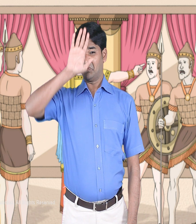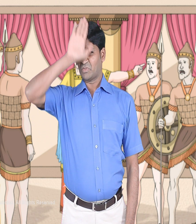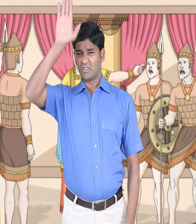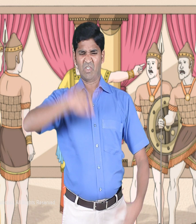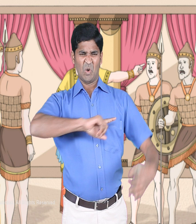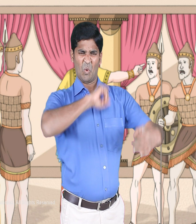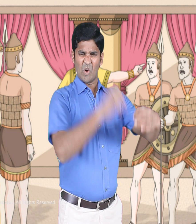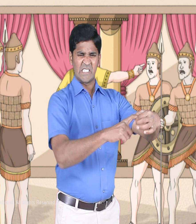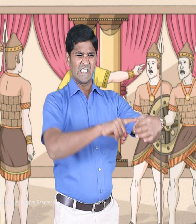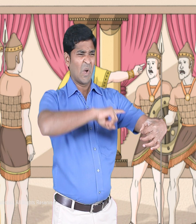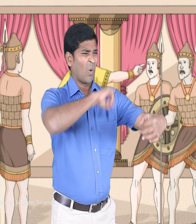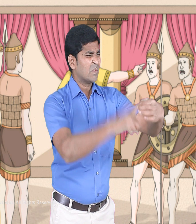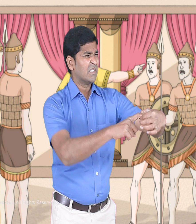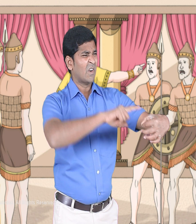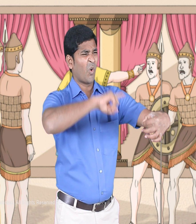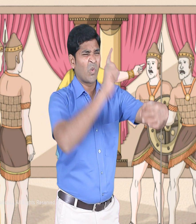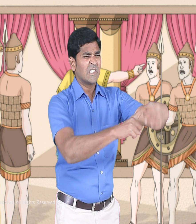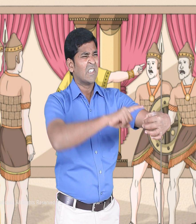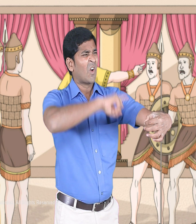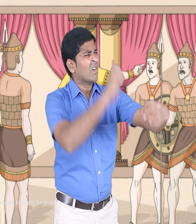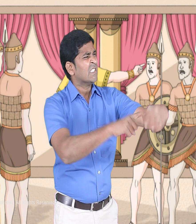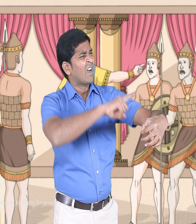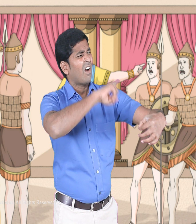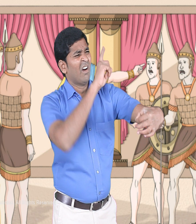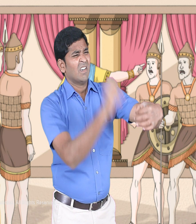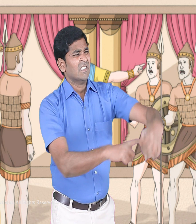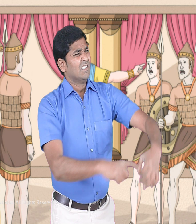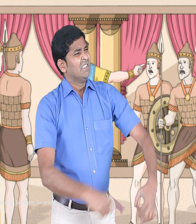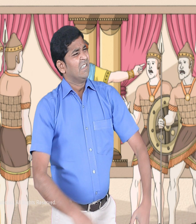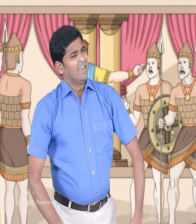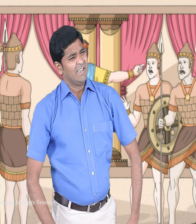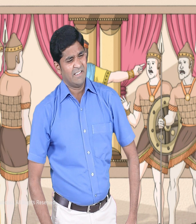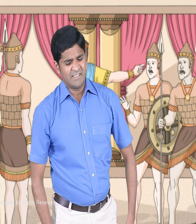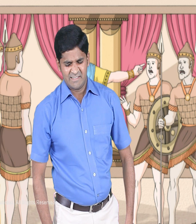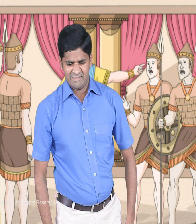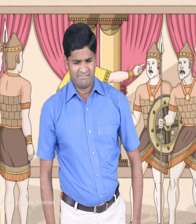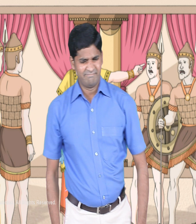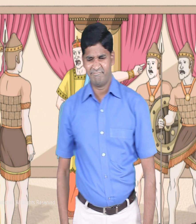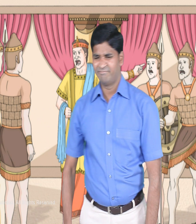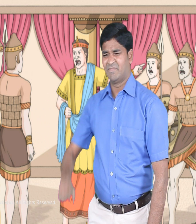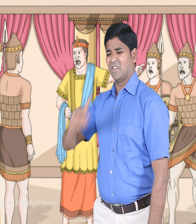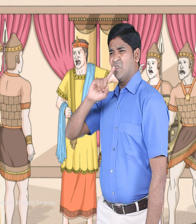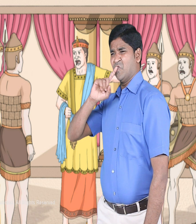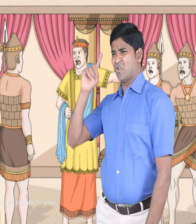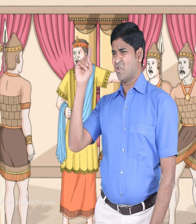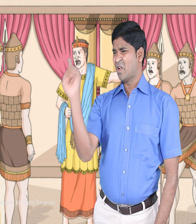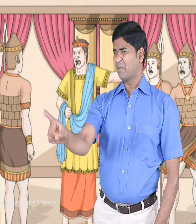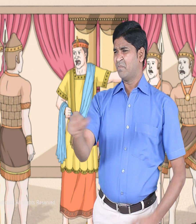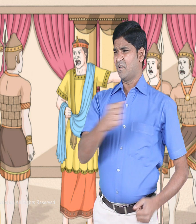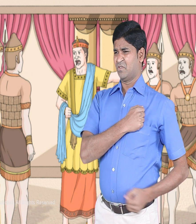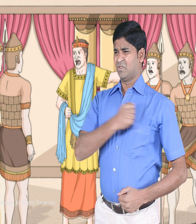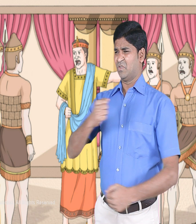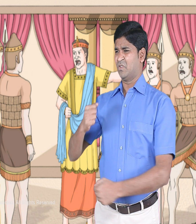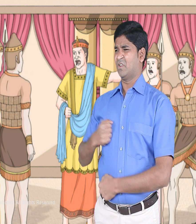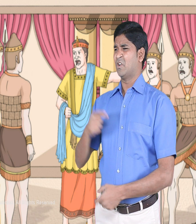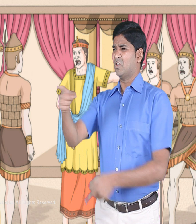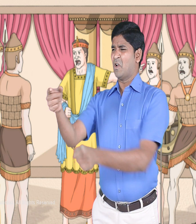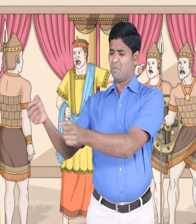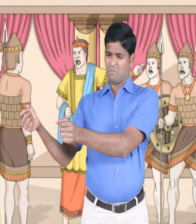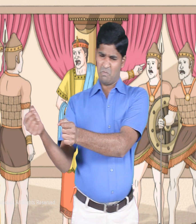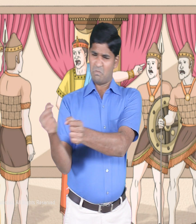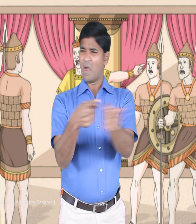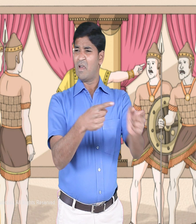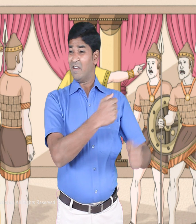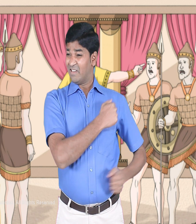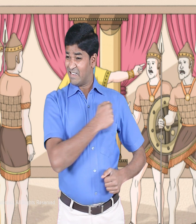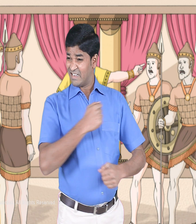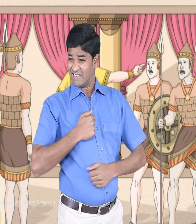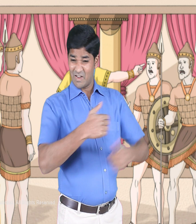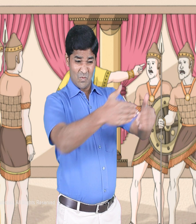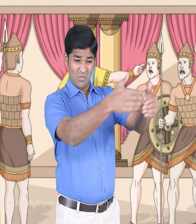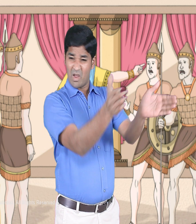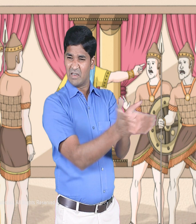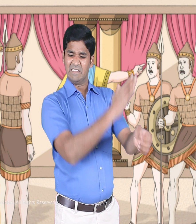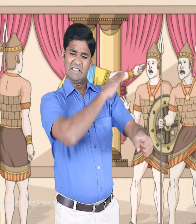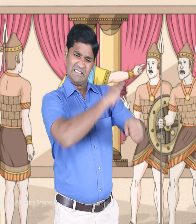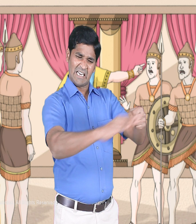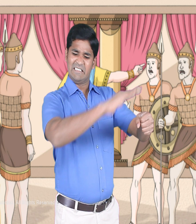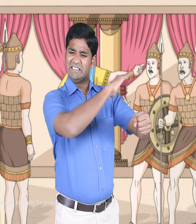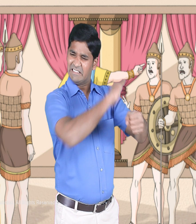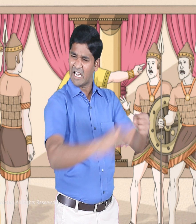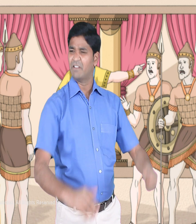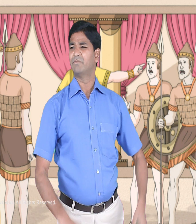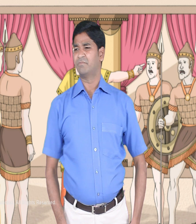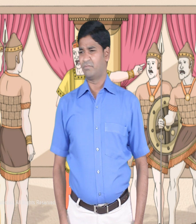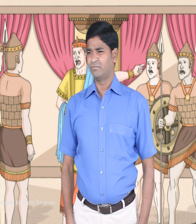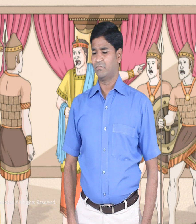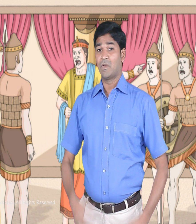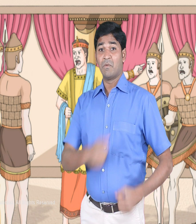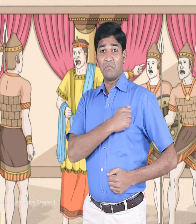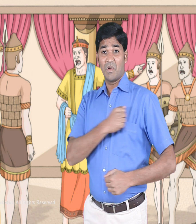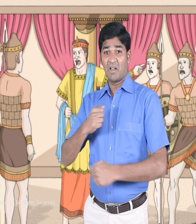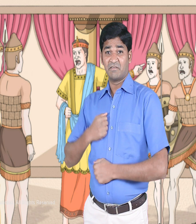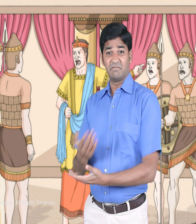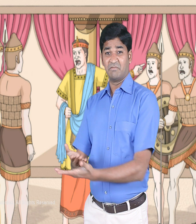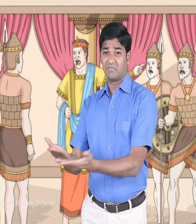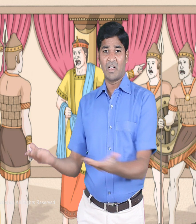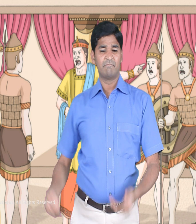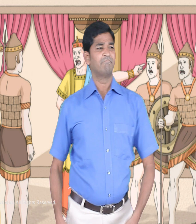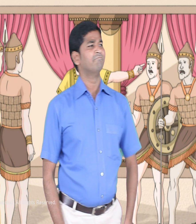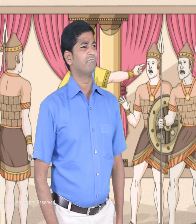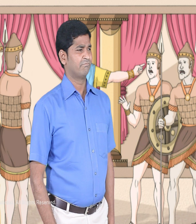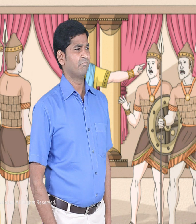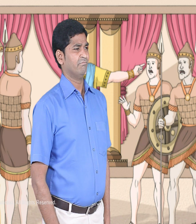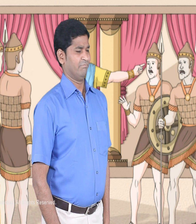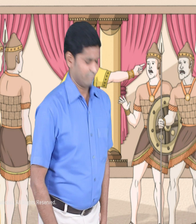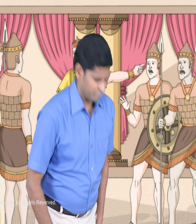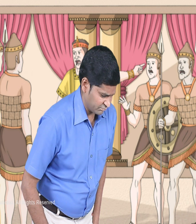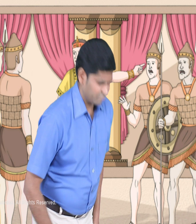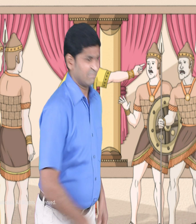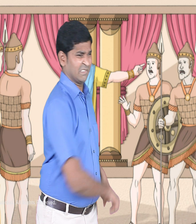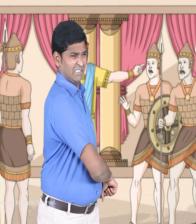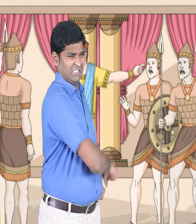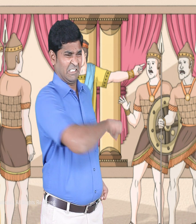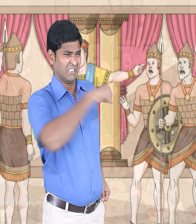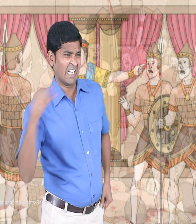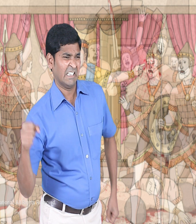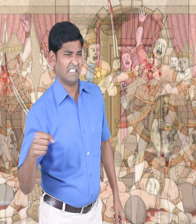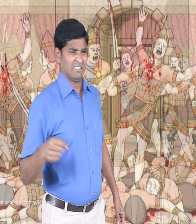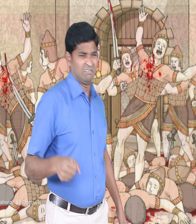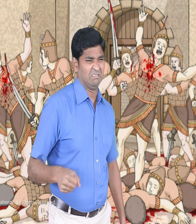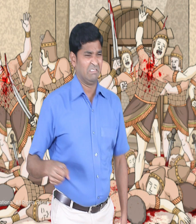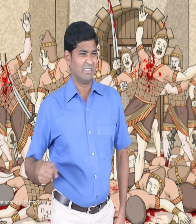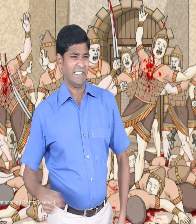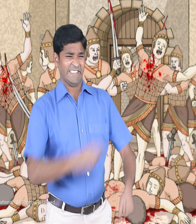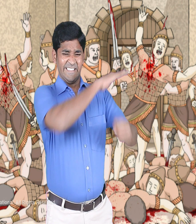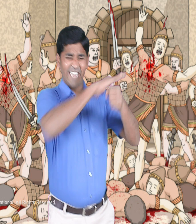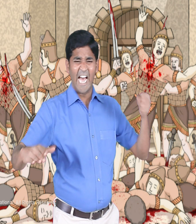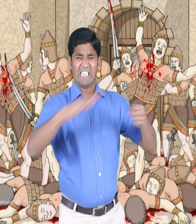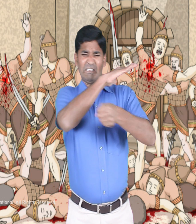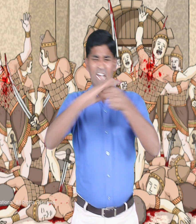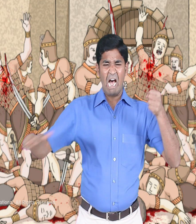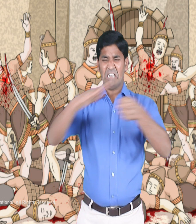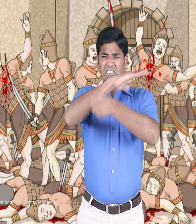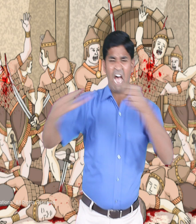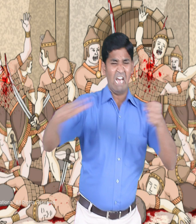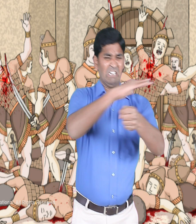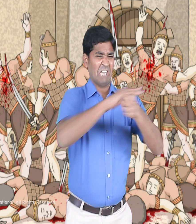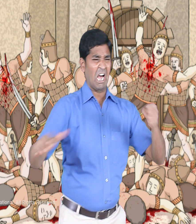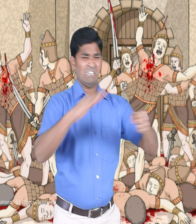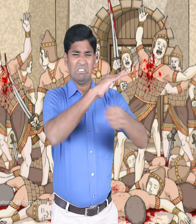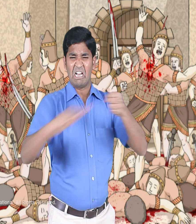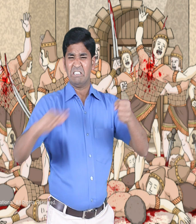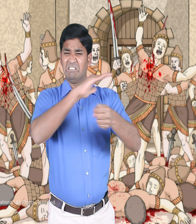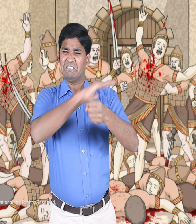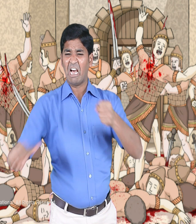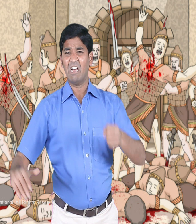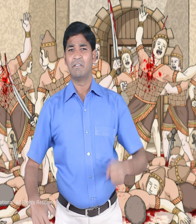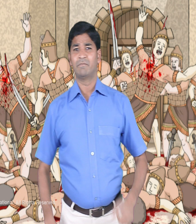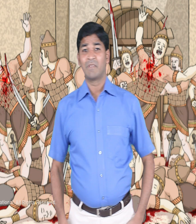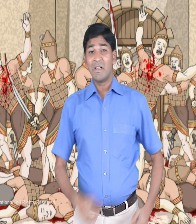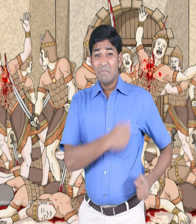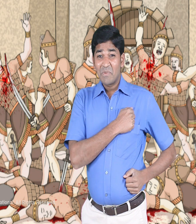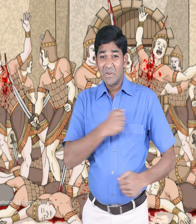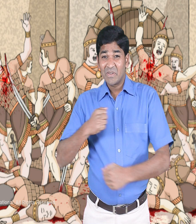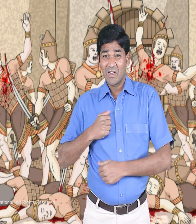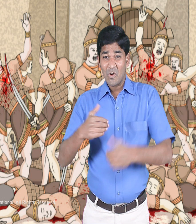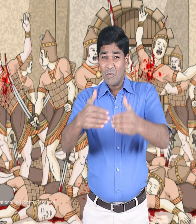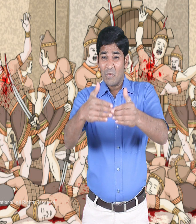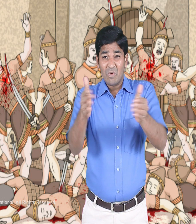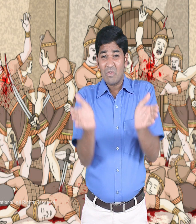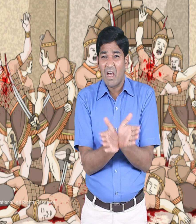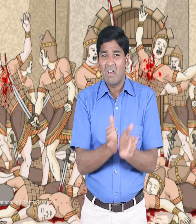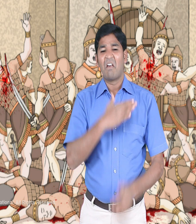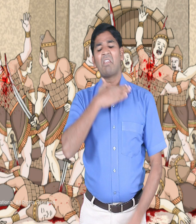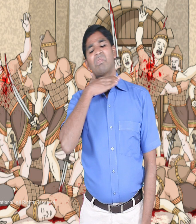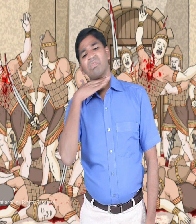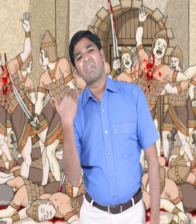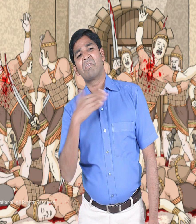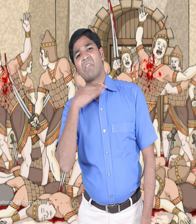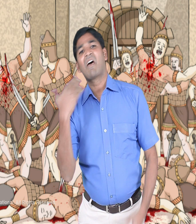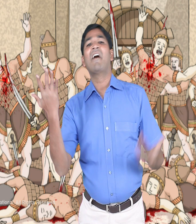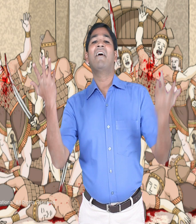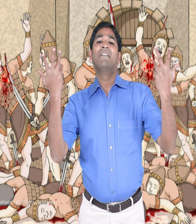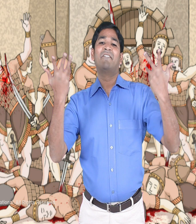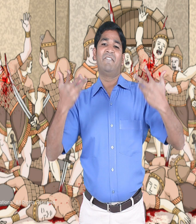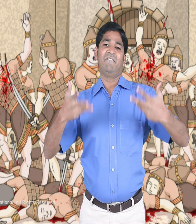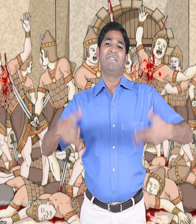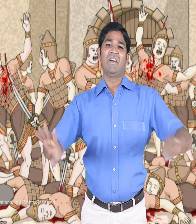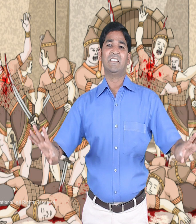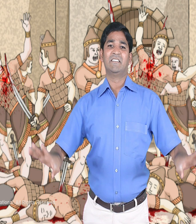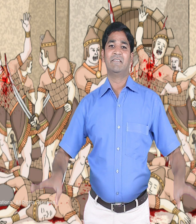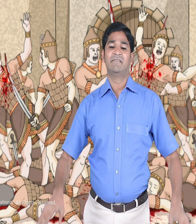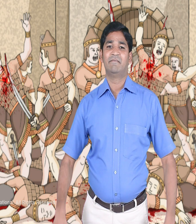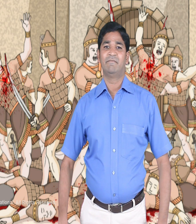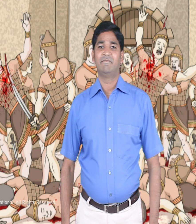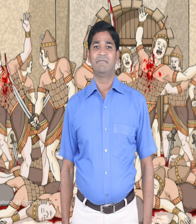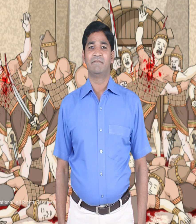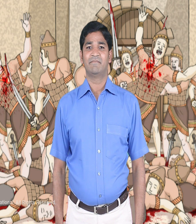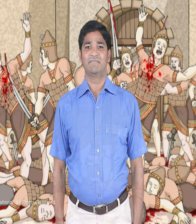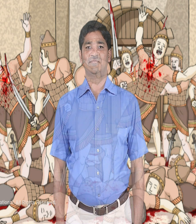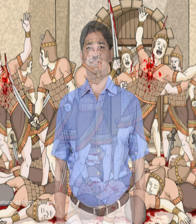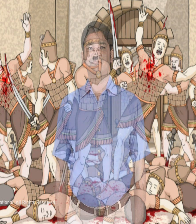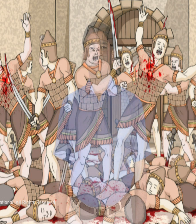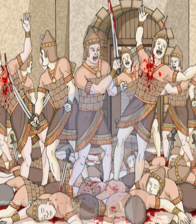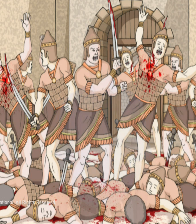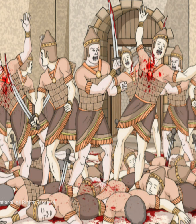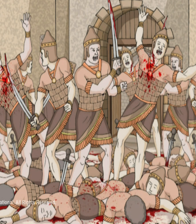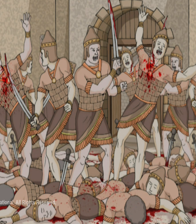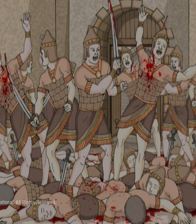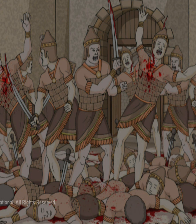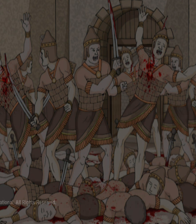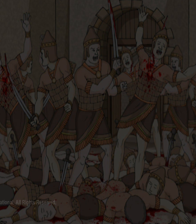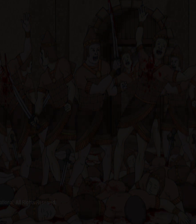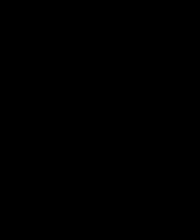Then he went down from Judea to Caesarea and spent some time there.